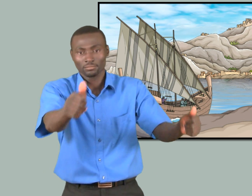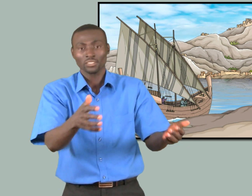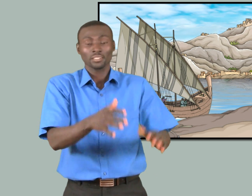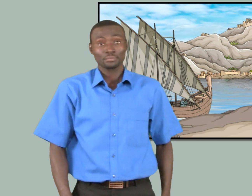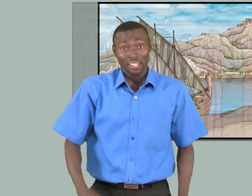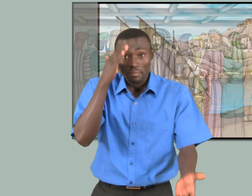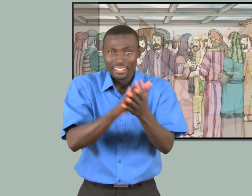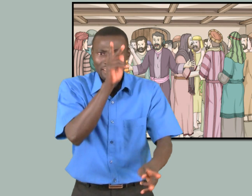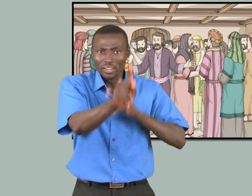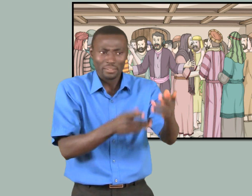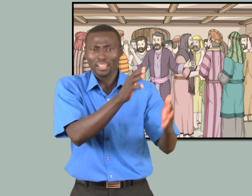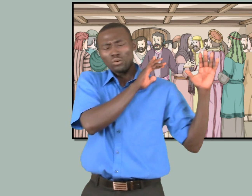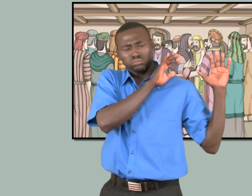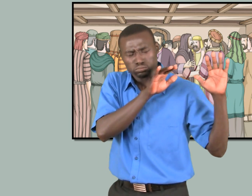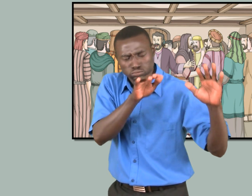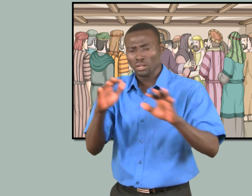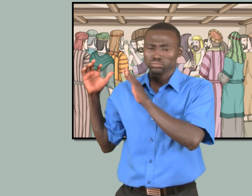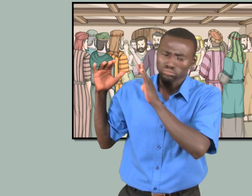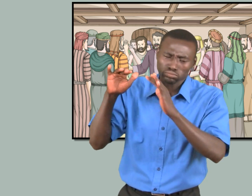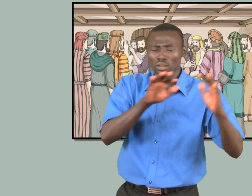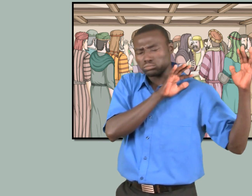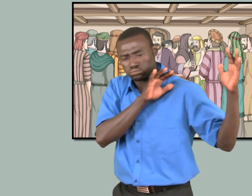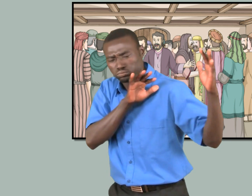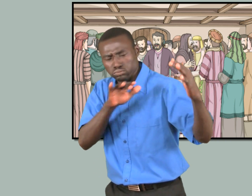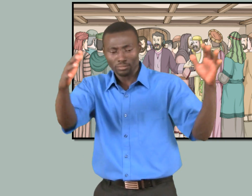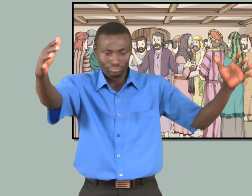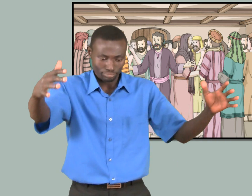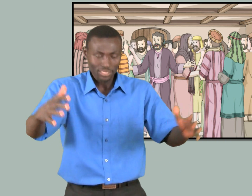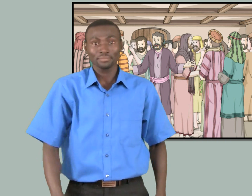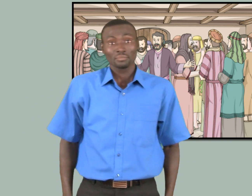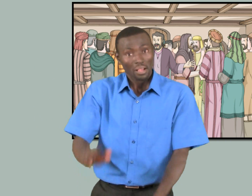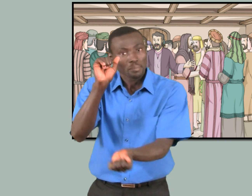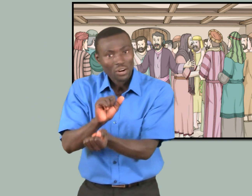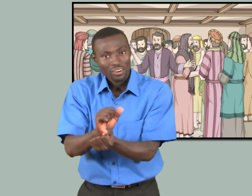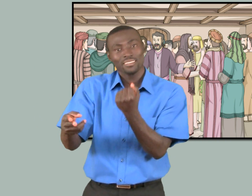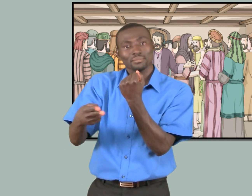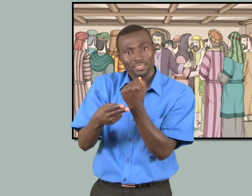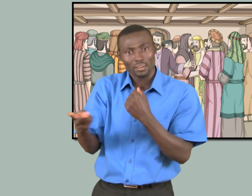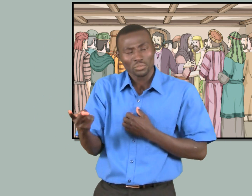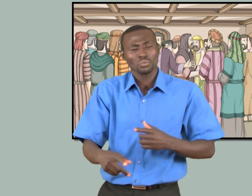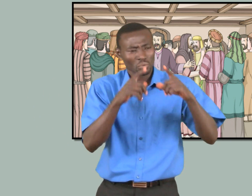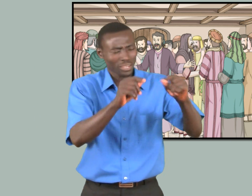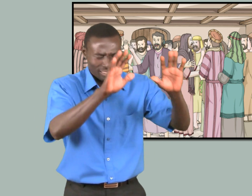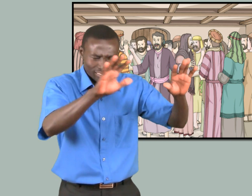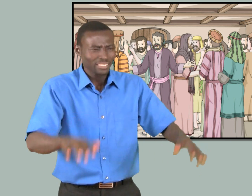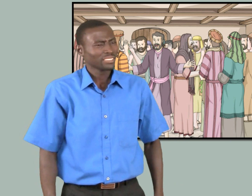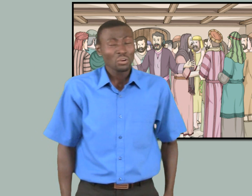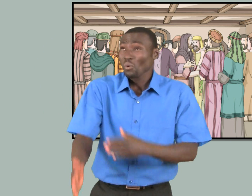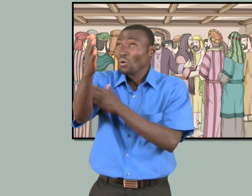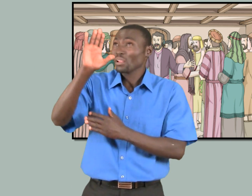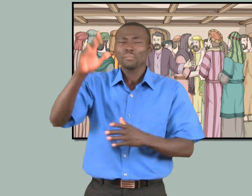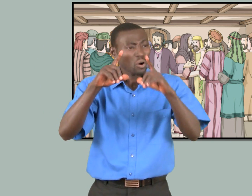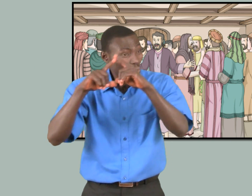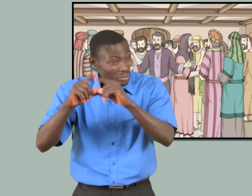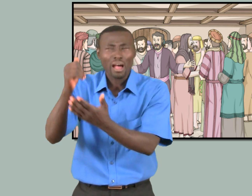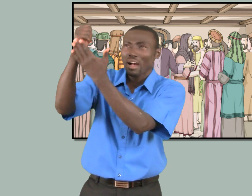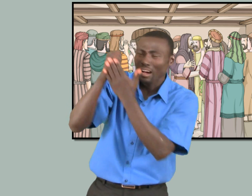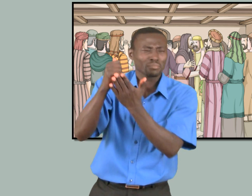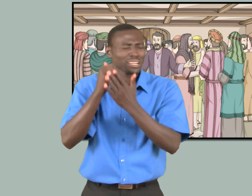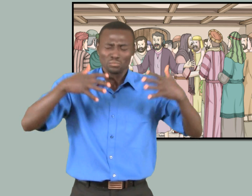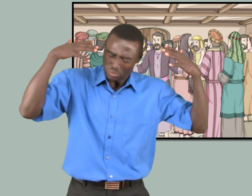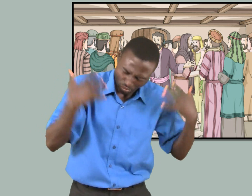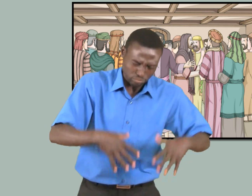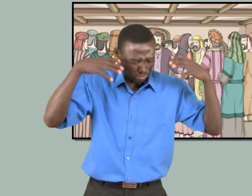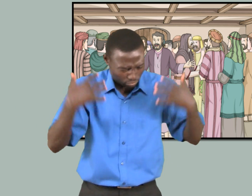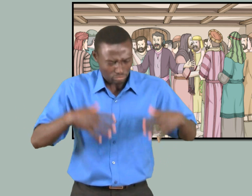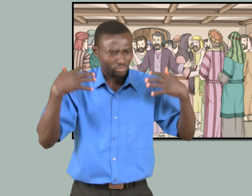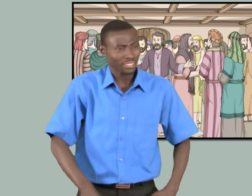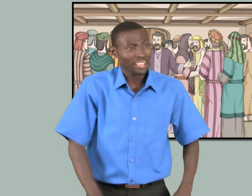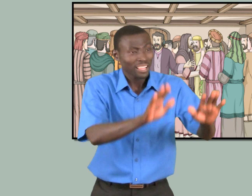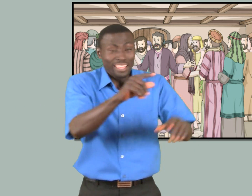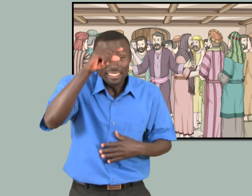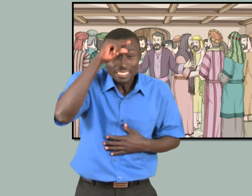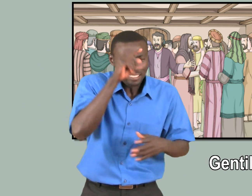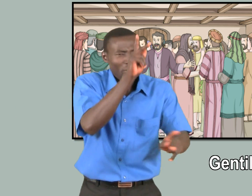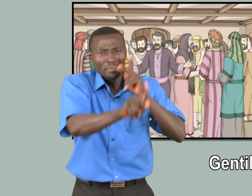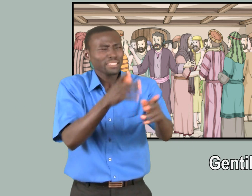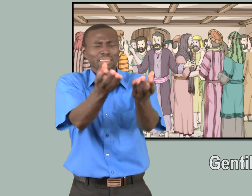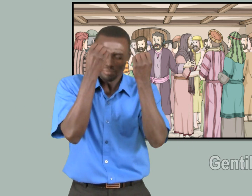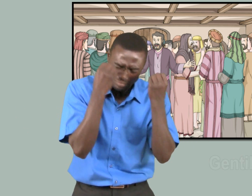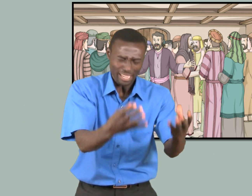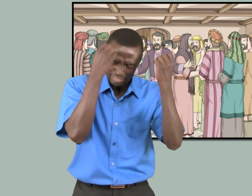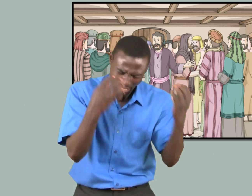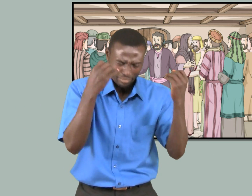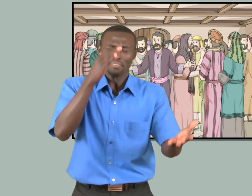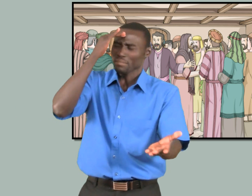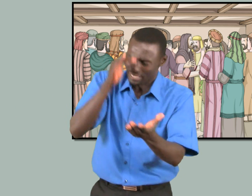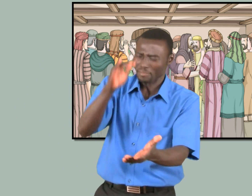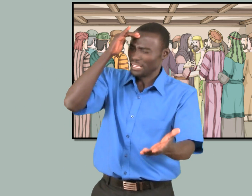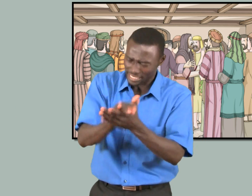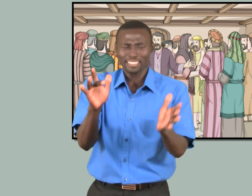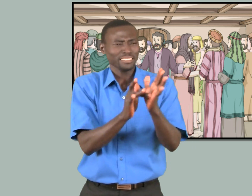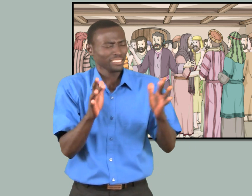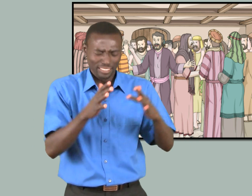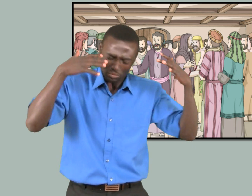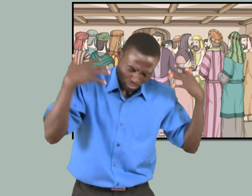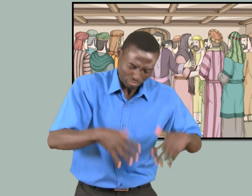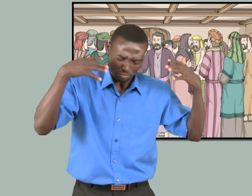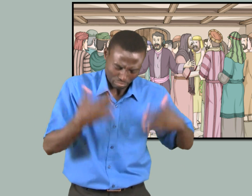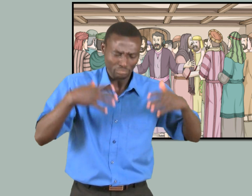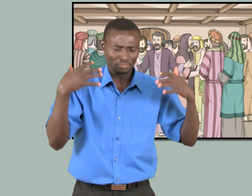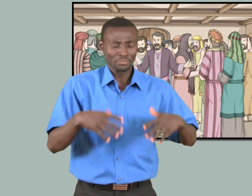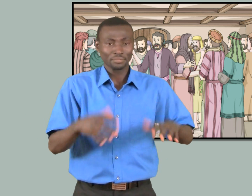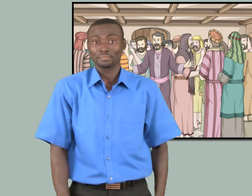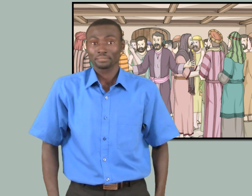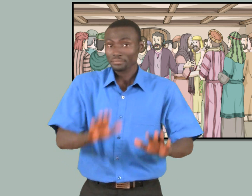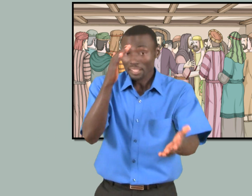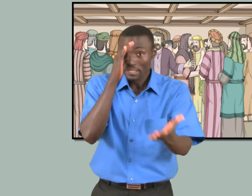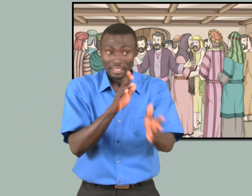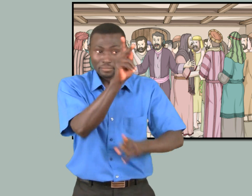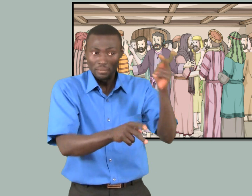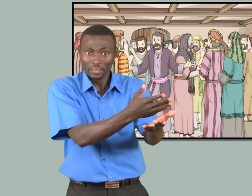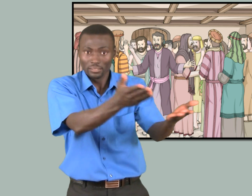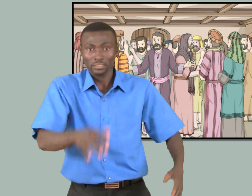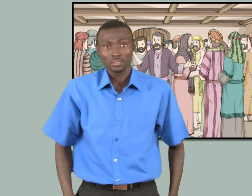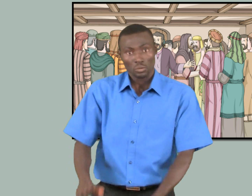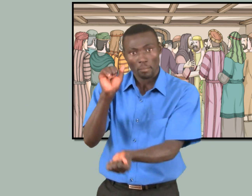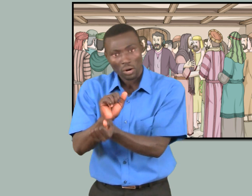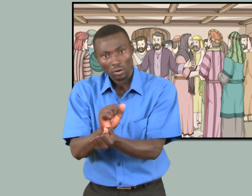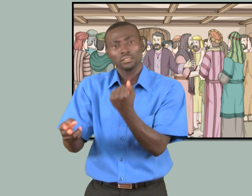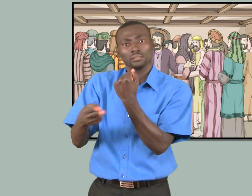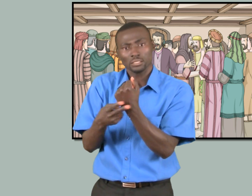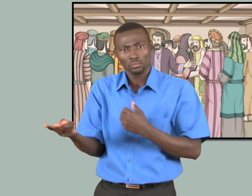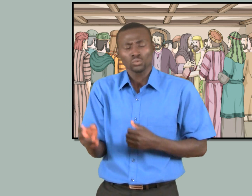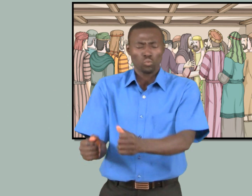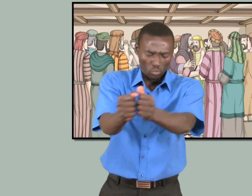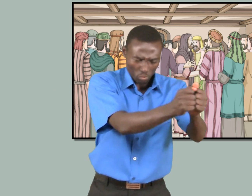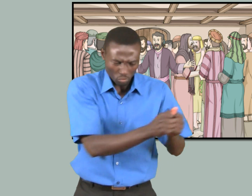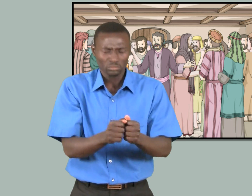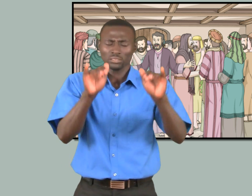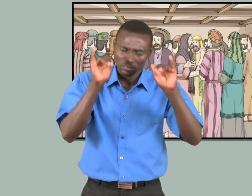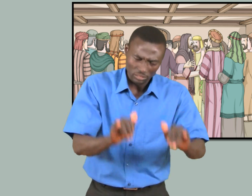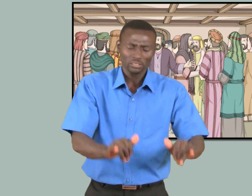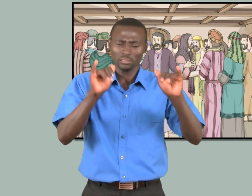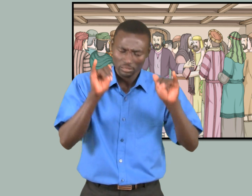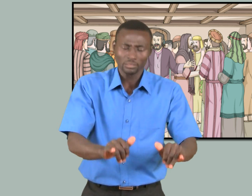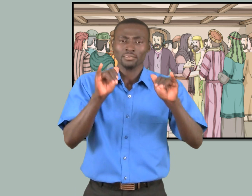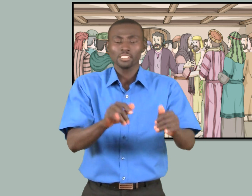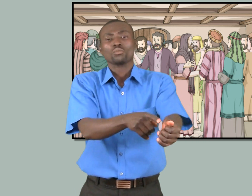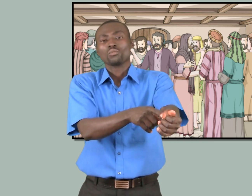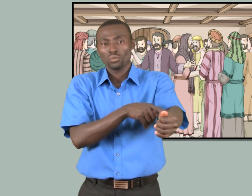When they arrived, they gathered the church together and reported all that God had done through them, and how He had opened the door of faith to the Gentiles.